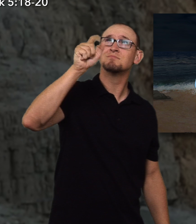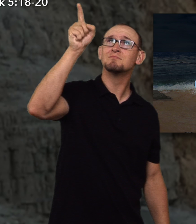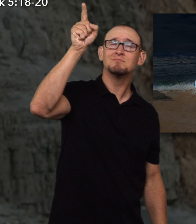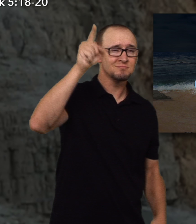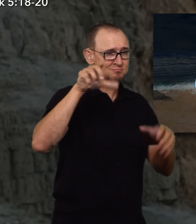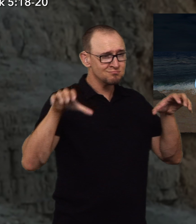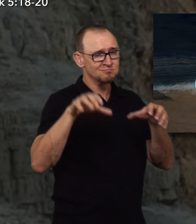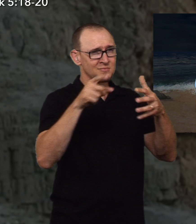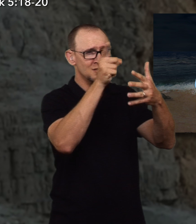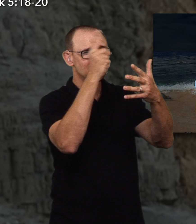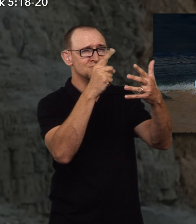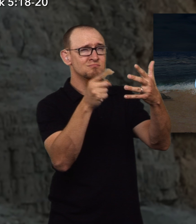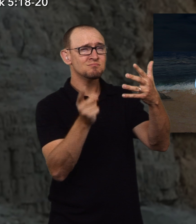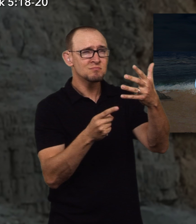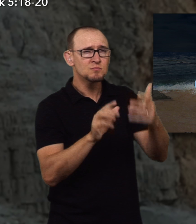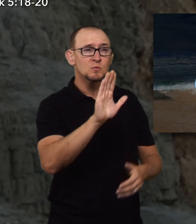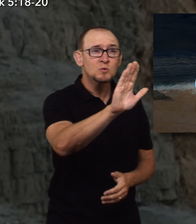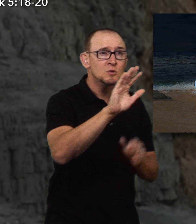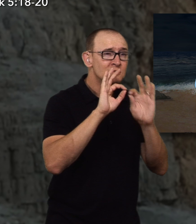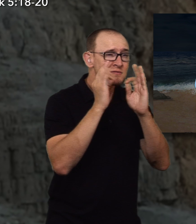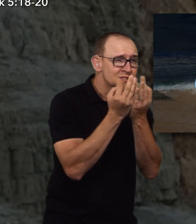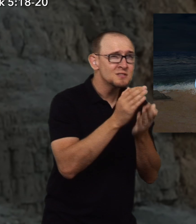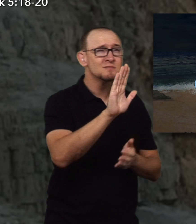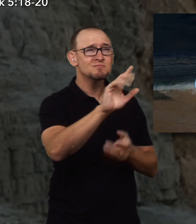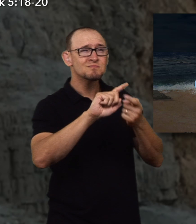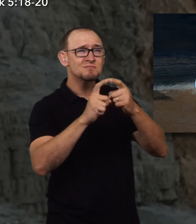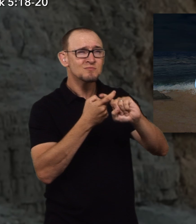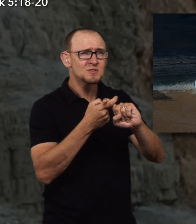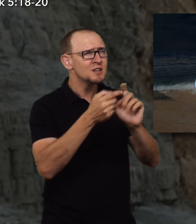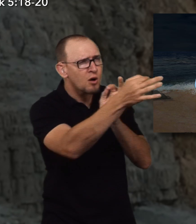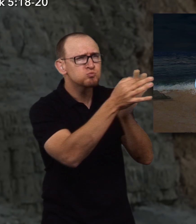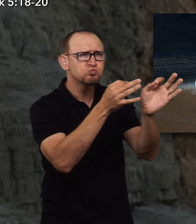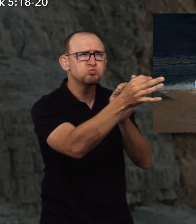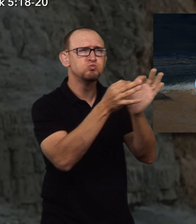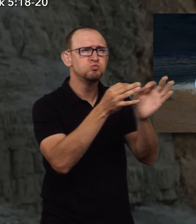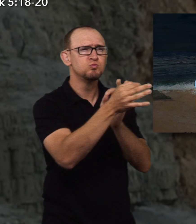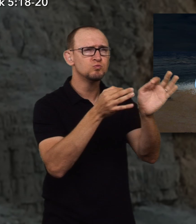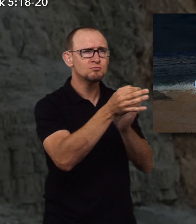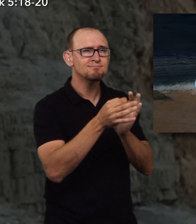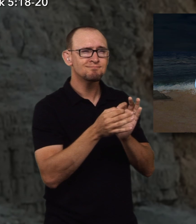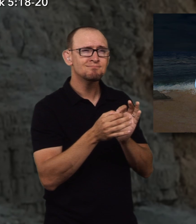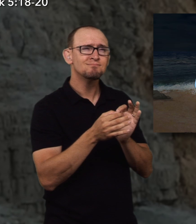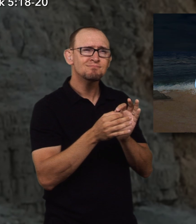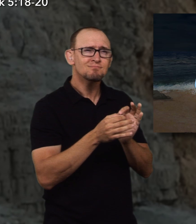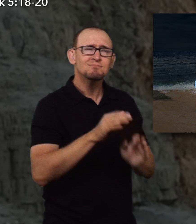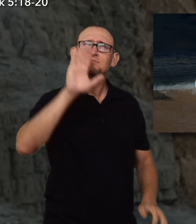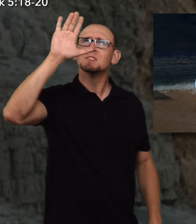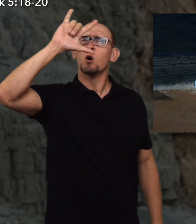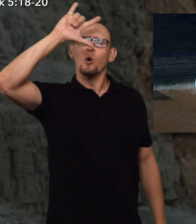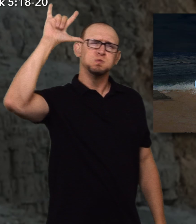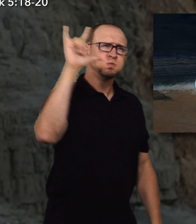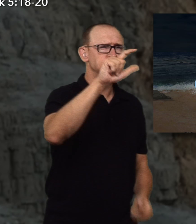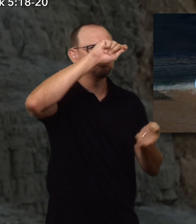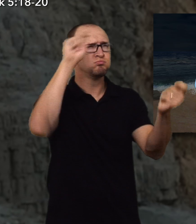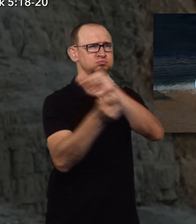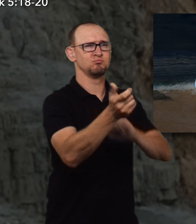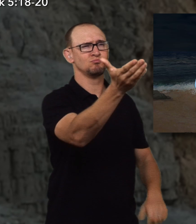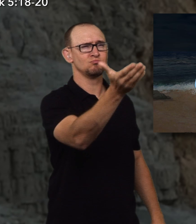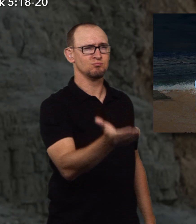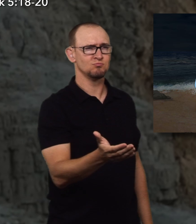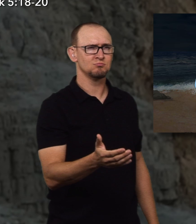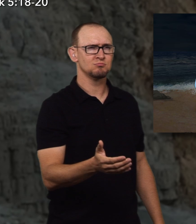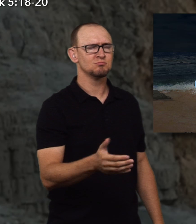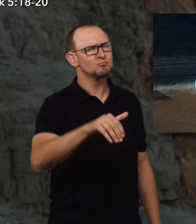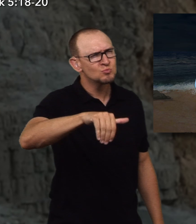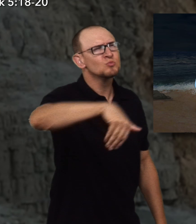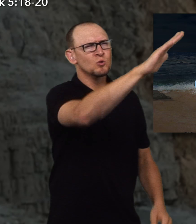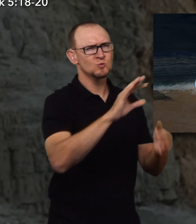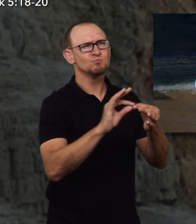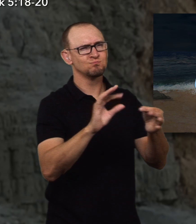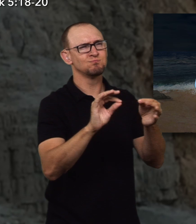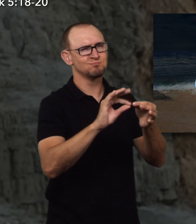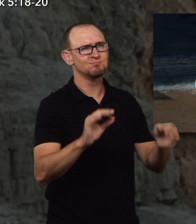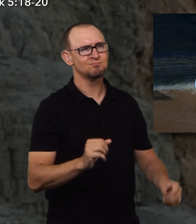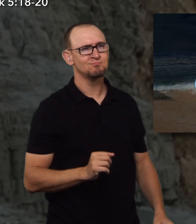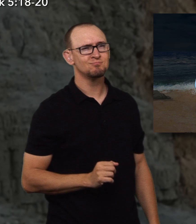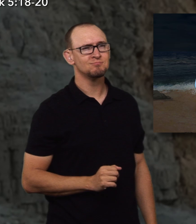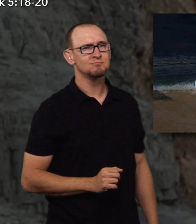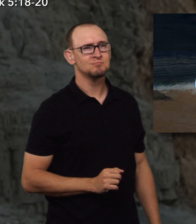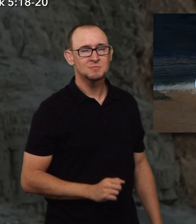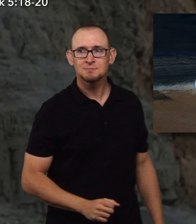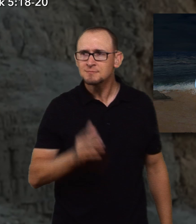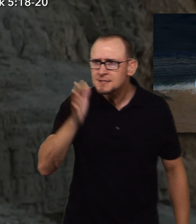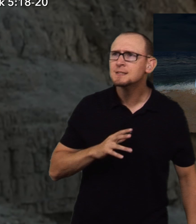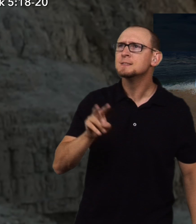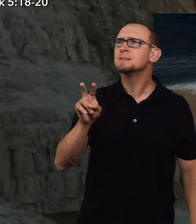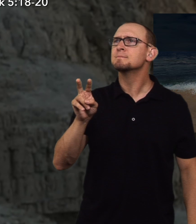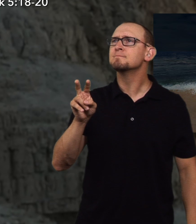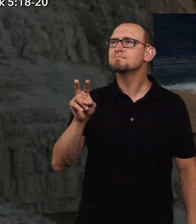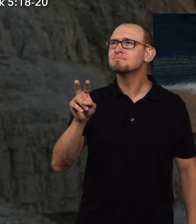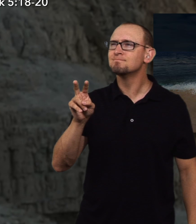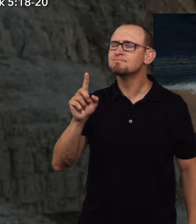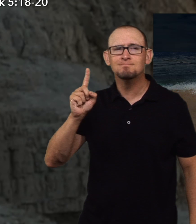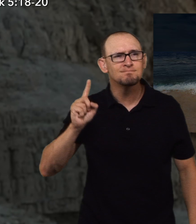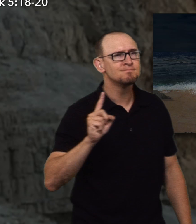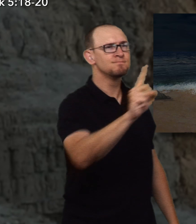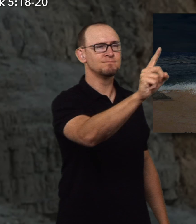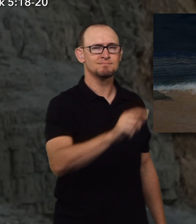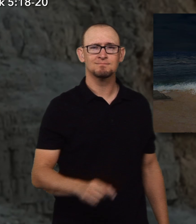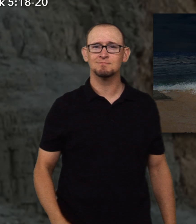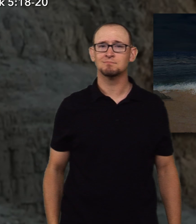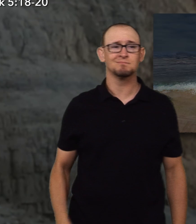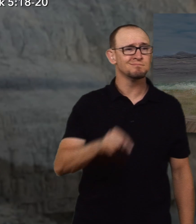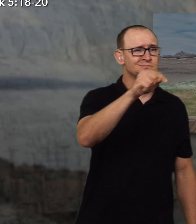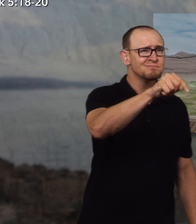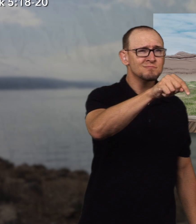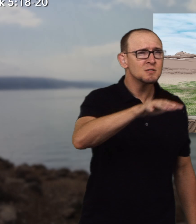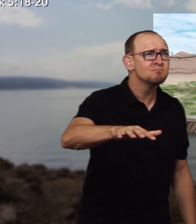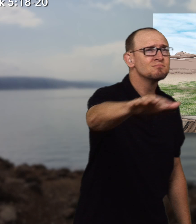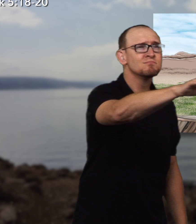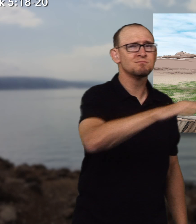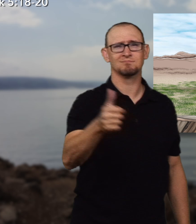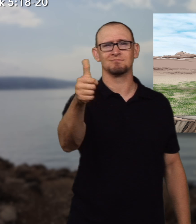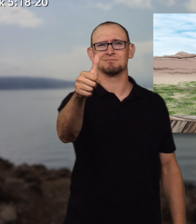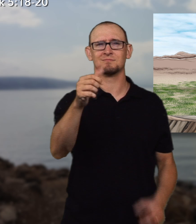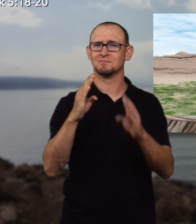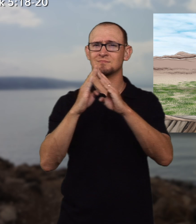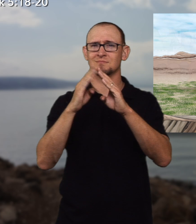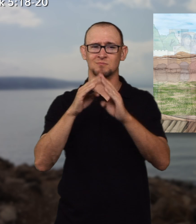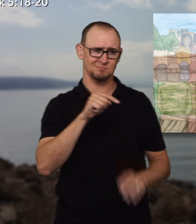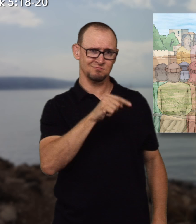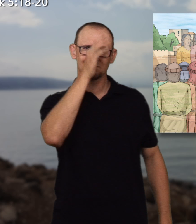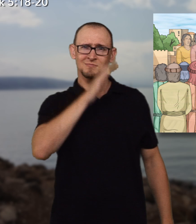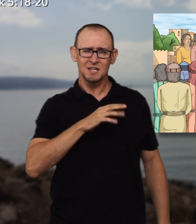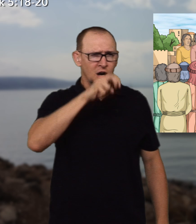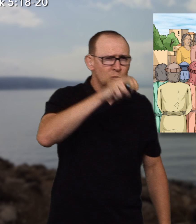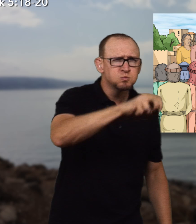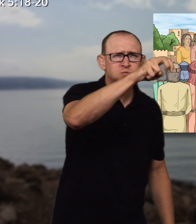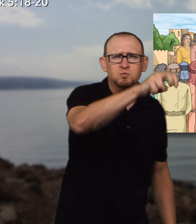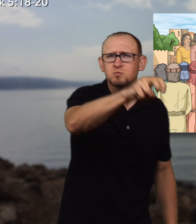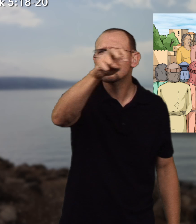“Go home to your own people,” He said, “and tell them how much the Lord has done for you, and what mercy He has shown you.”